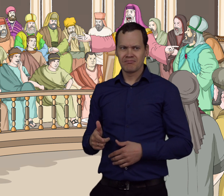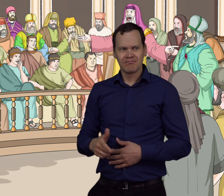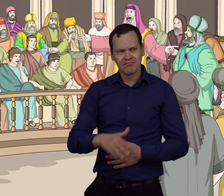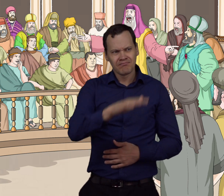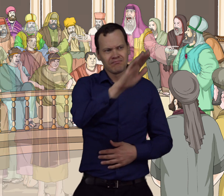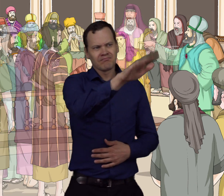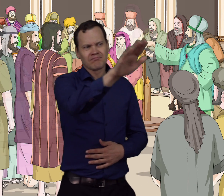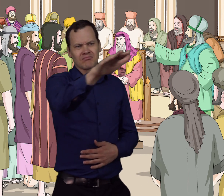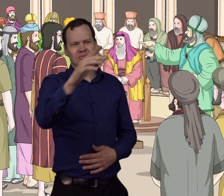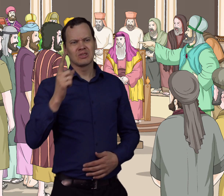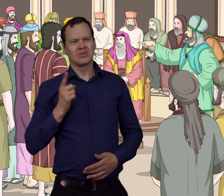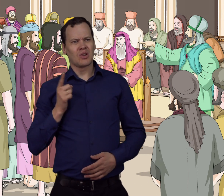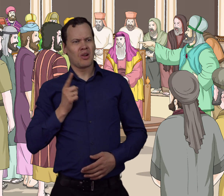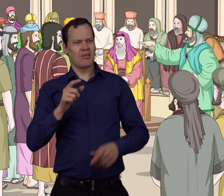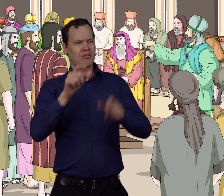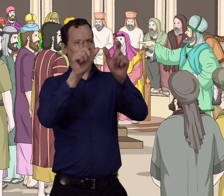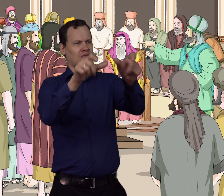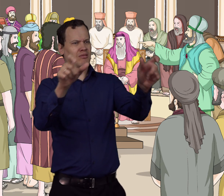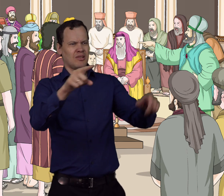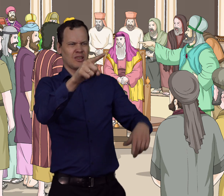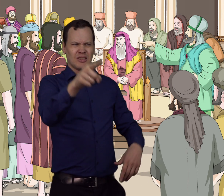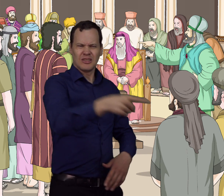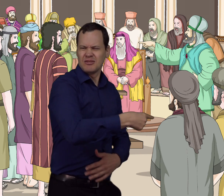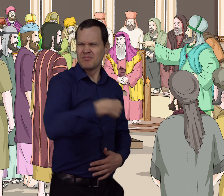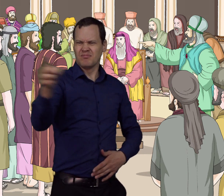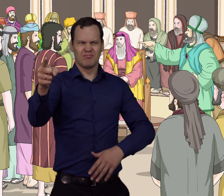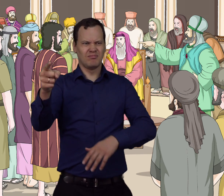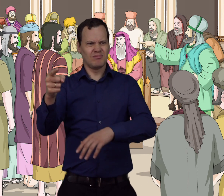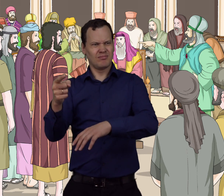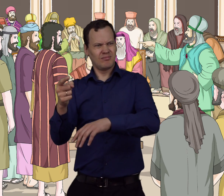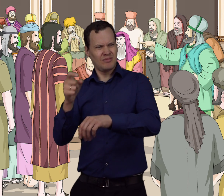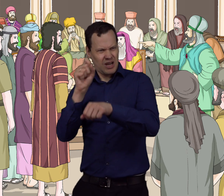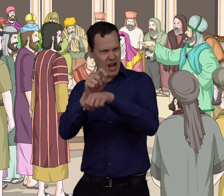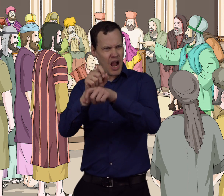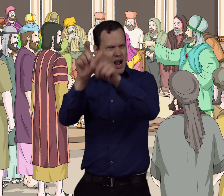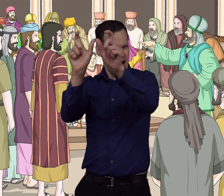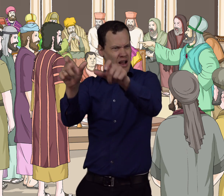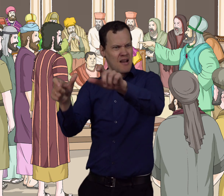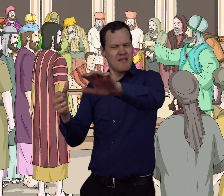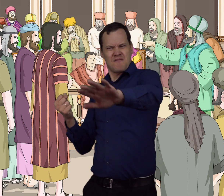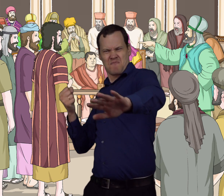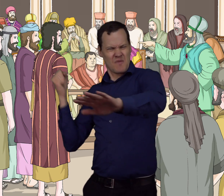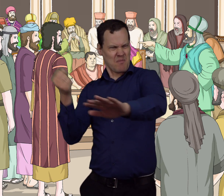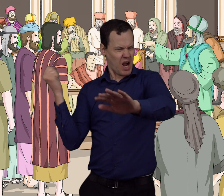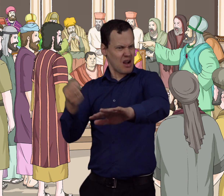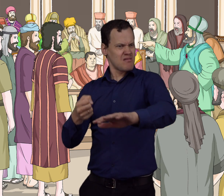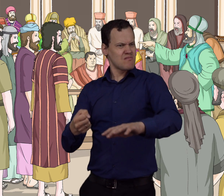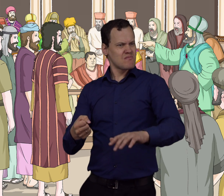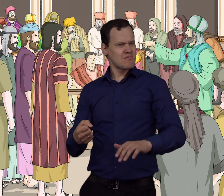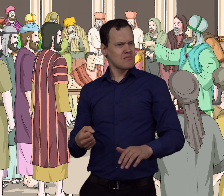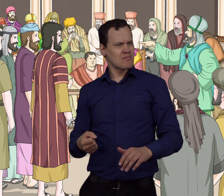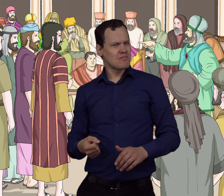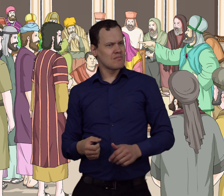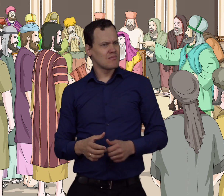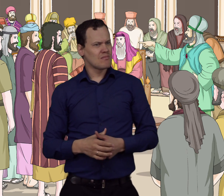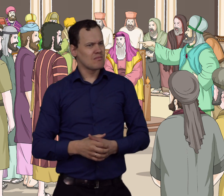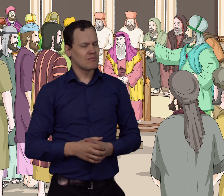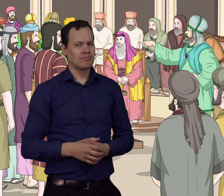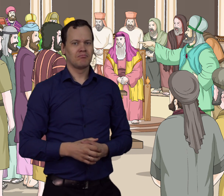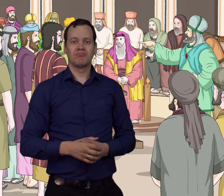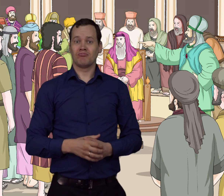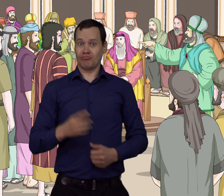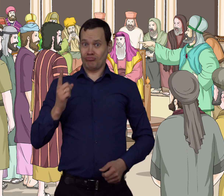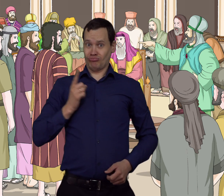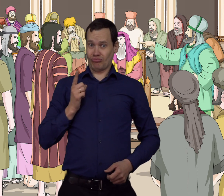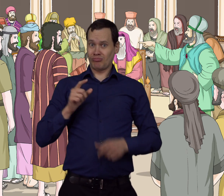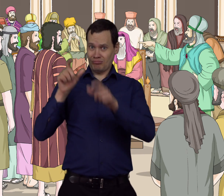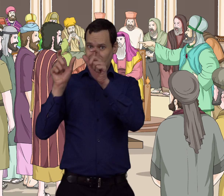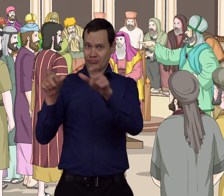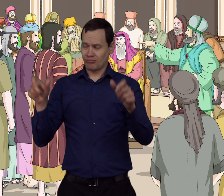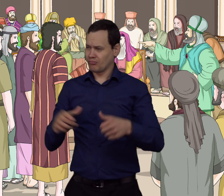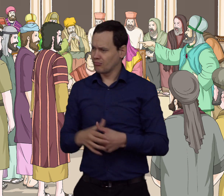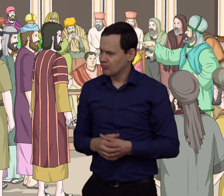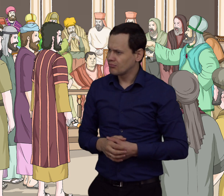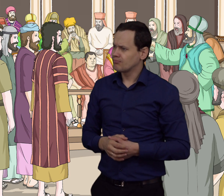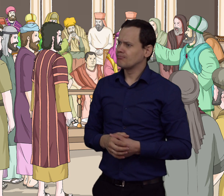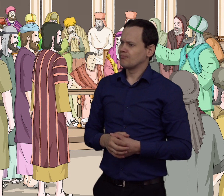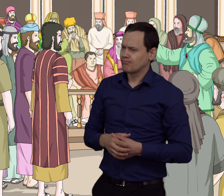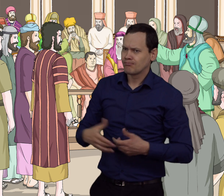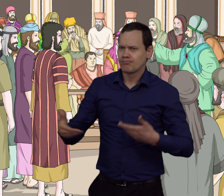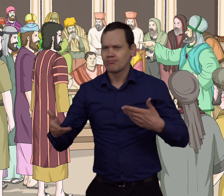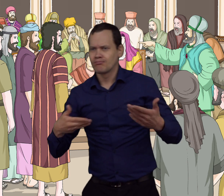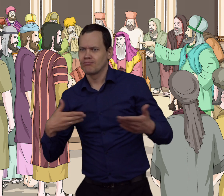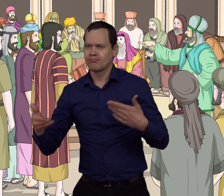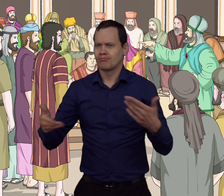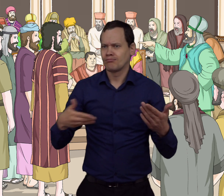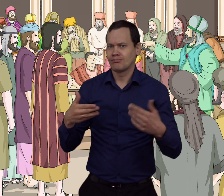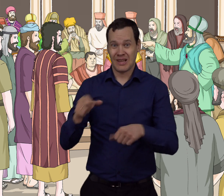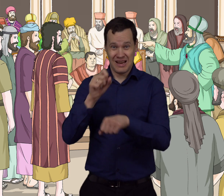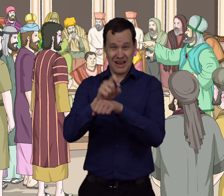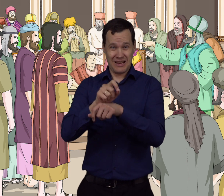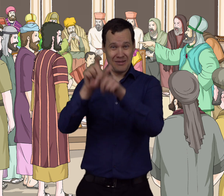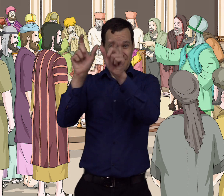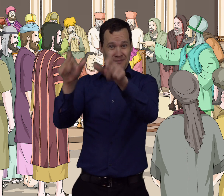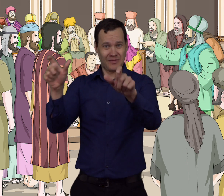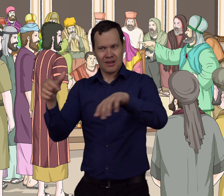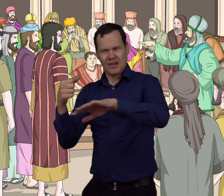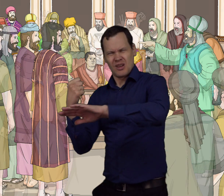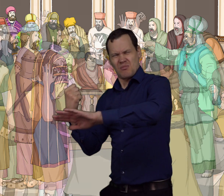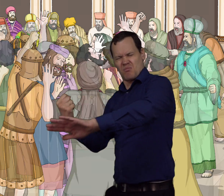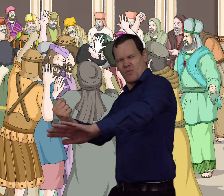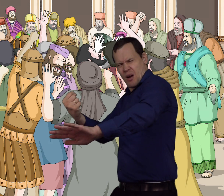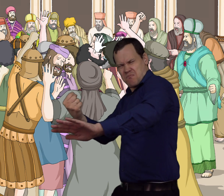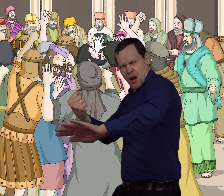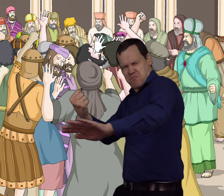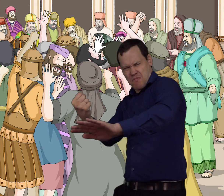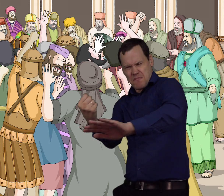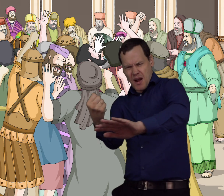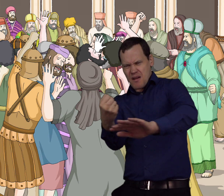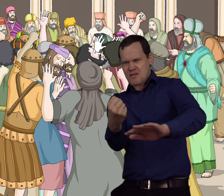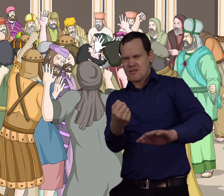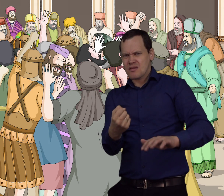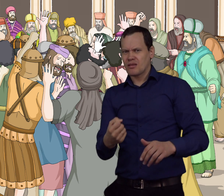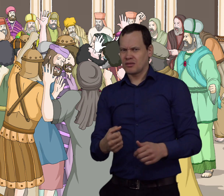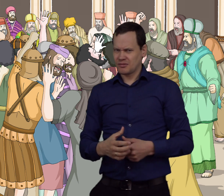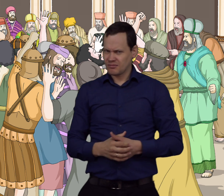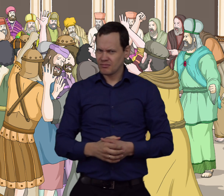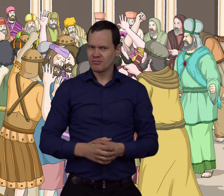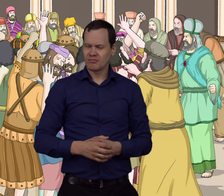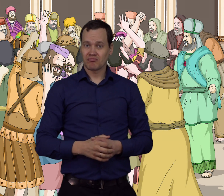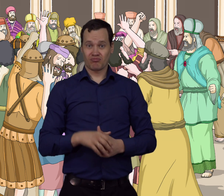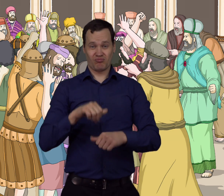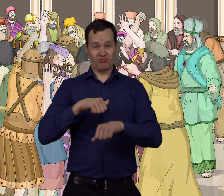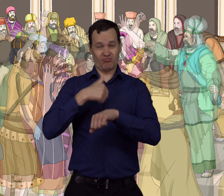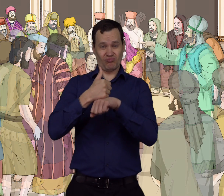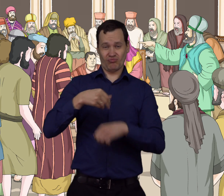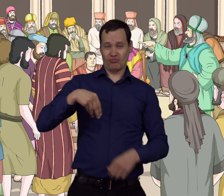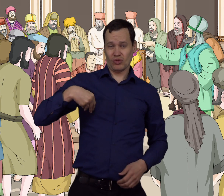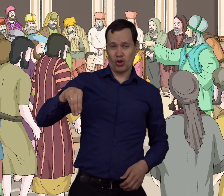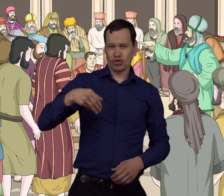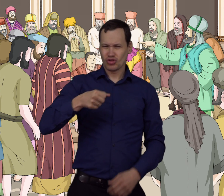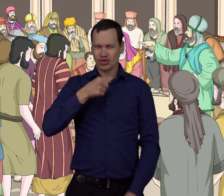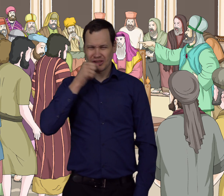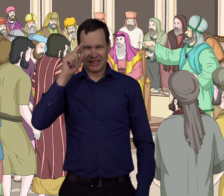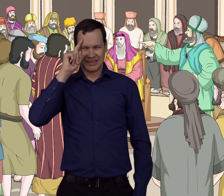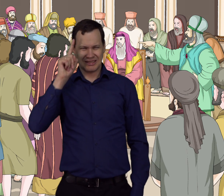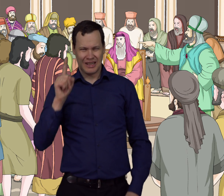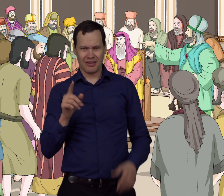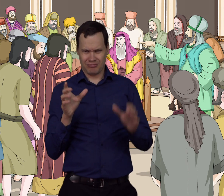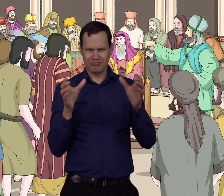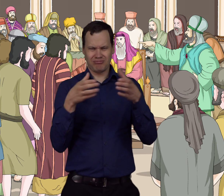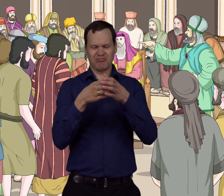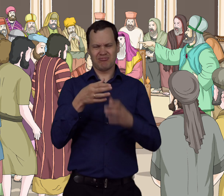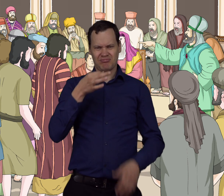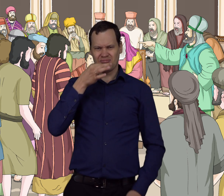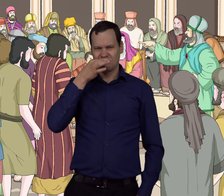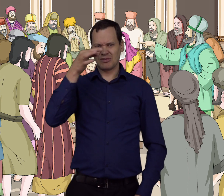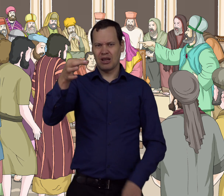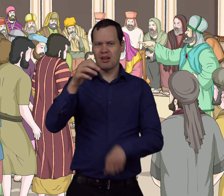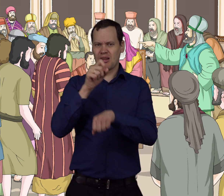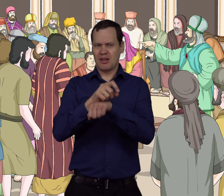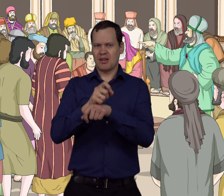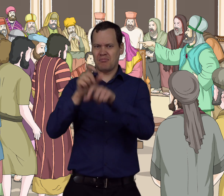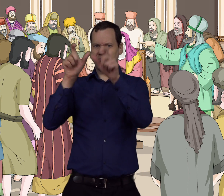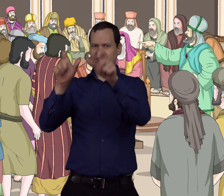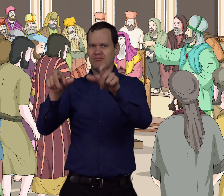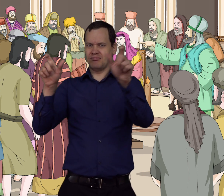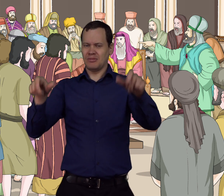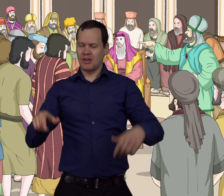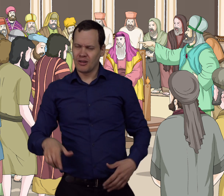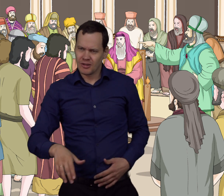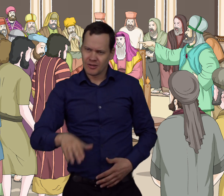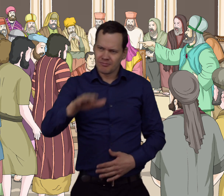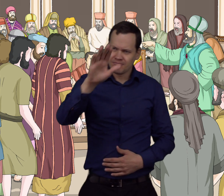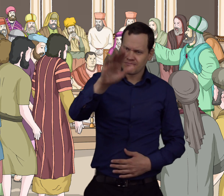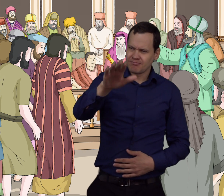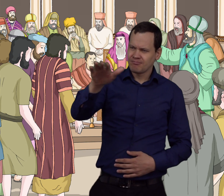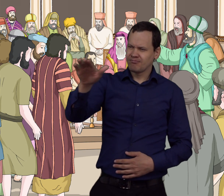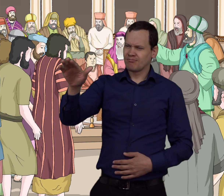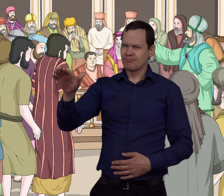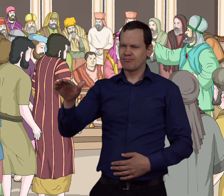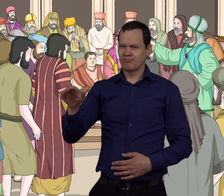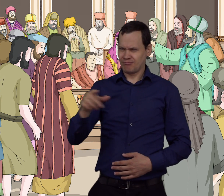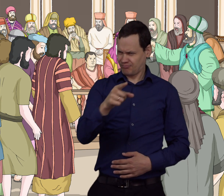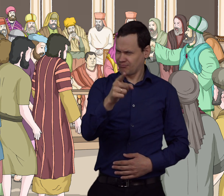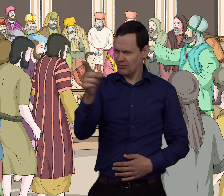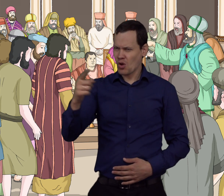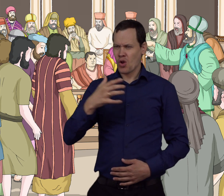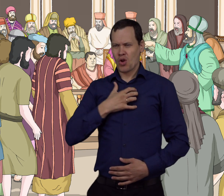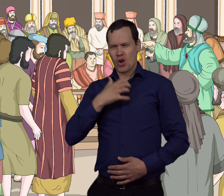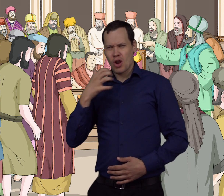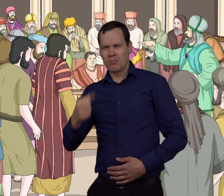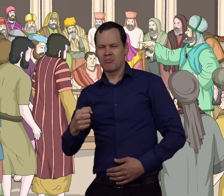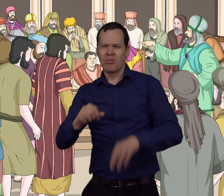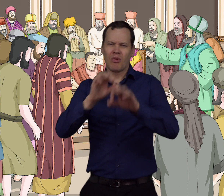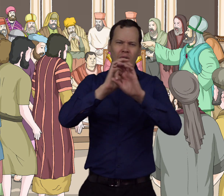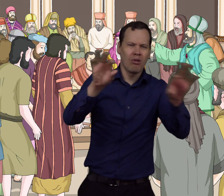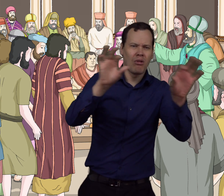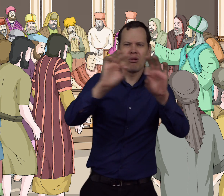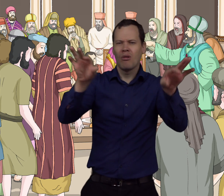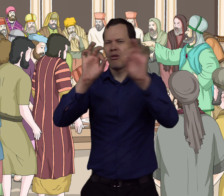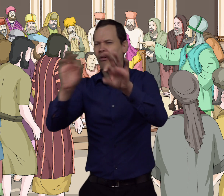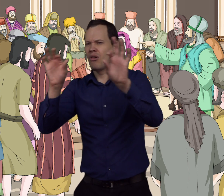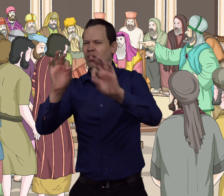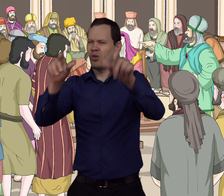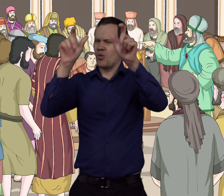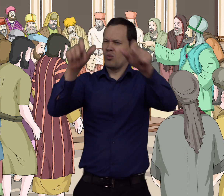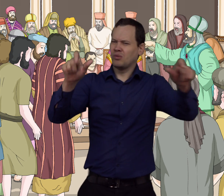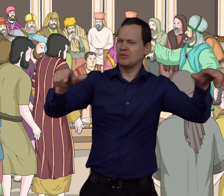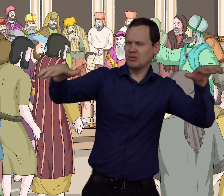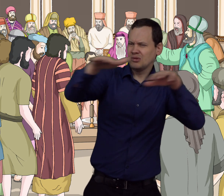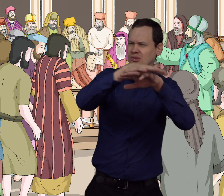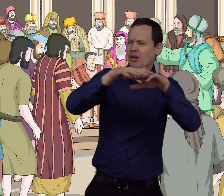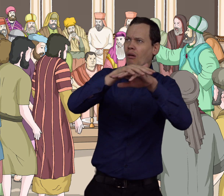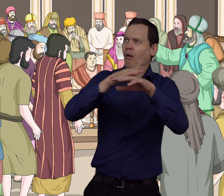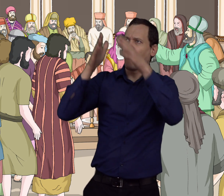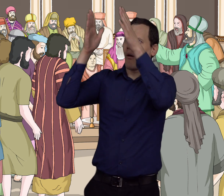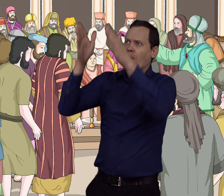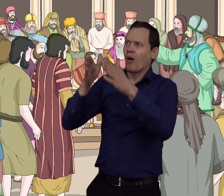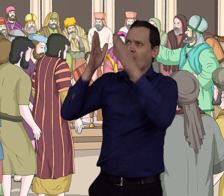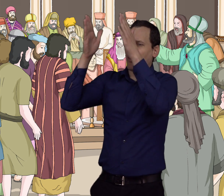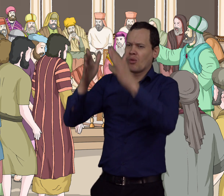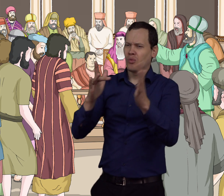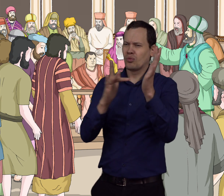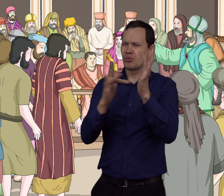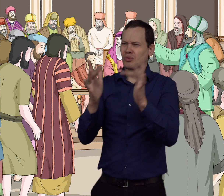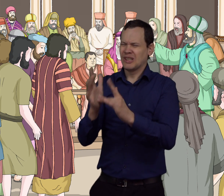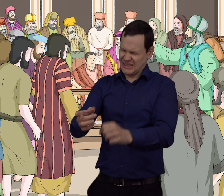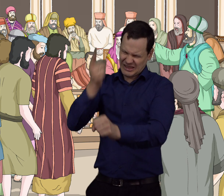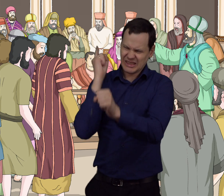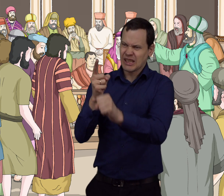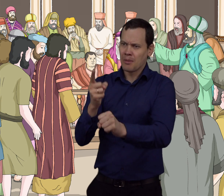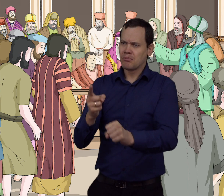You may even find yourselves fighting against God.” At this, they yielded to Gamaliel. They called the apostles in and had them flogged.